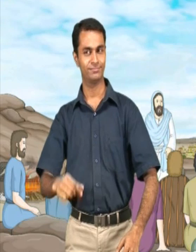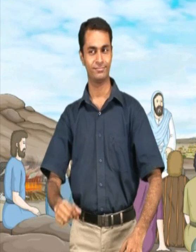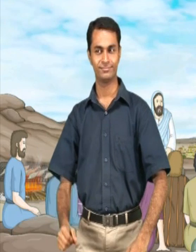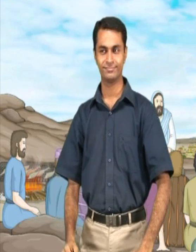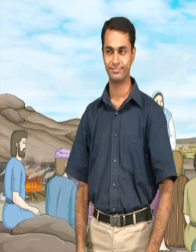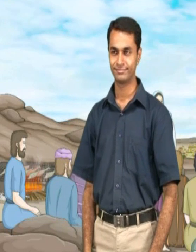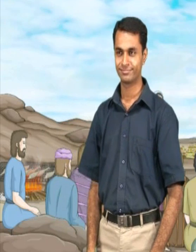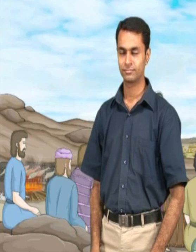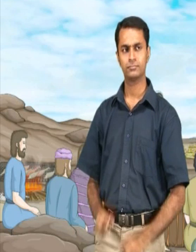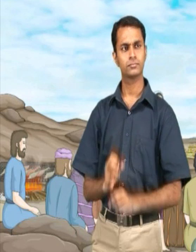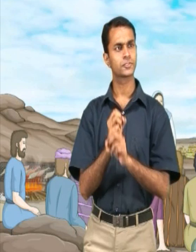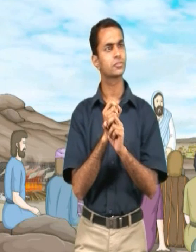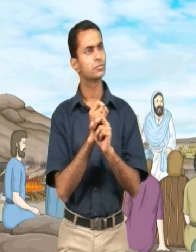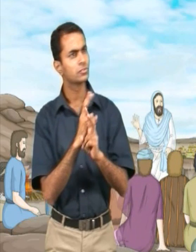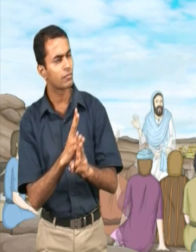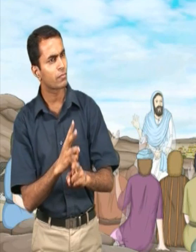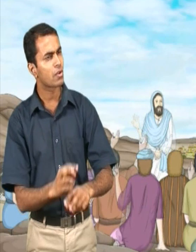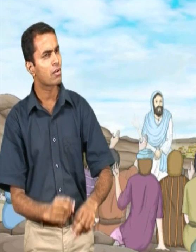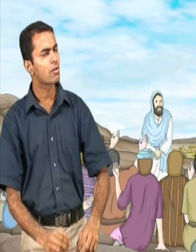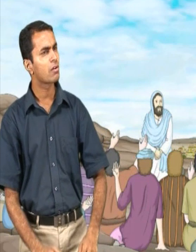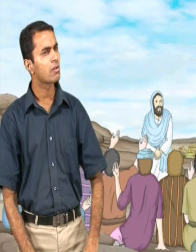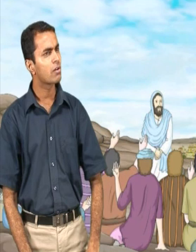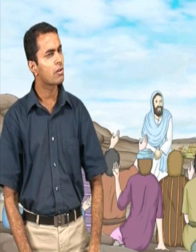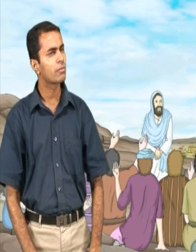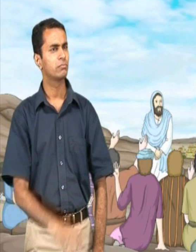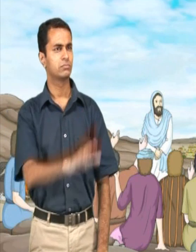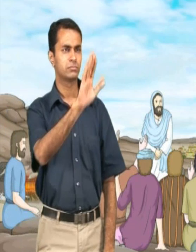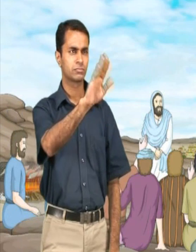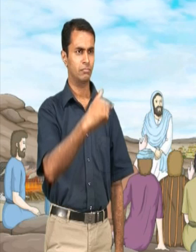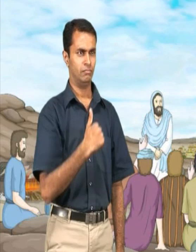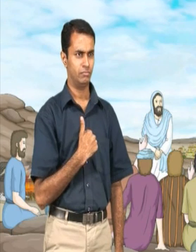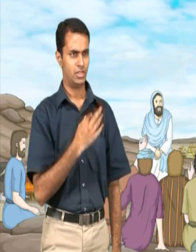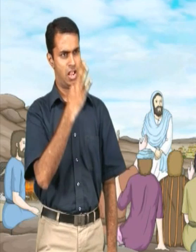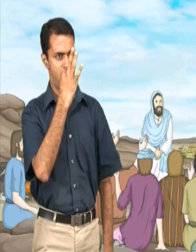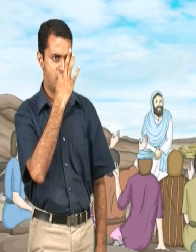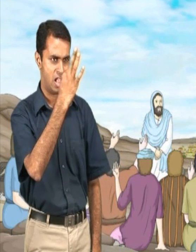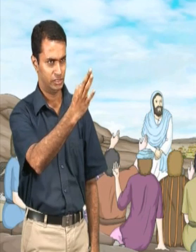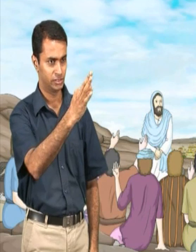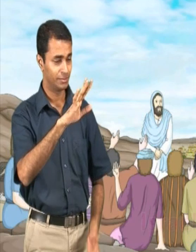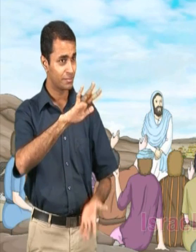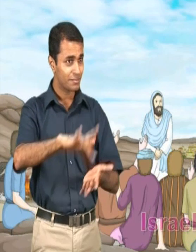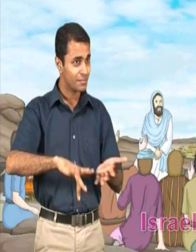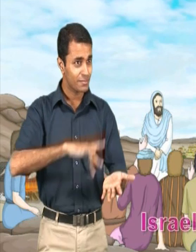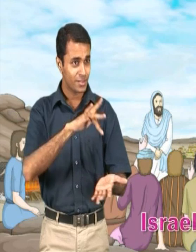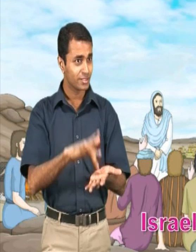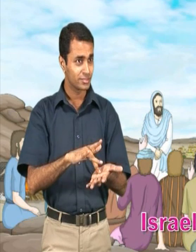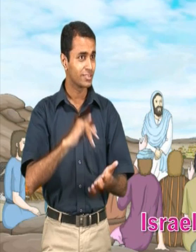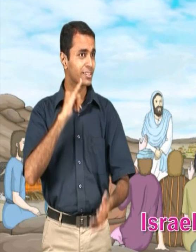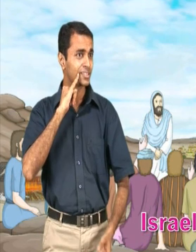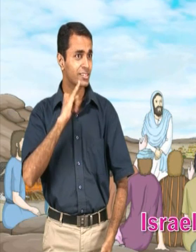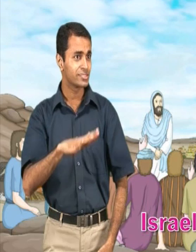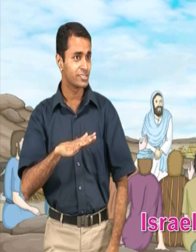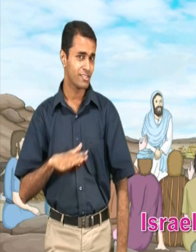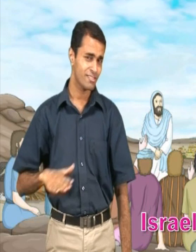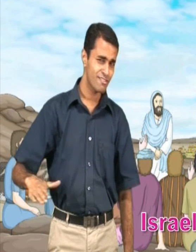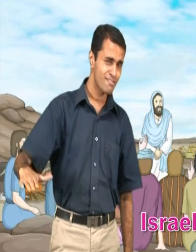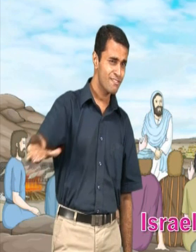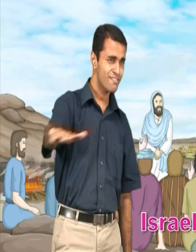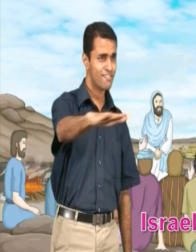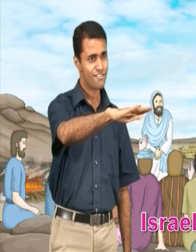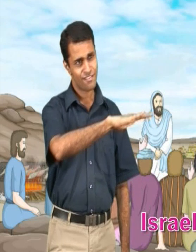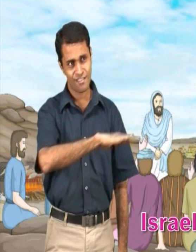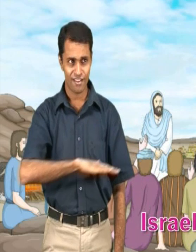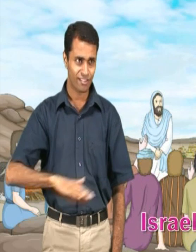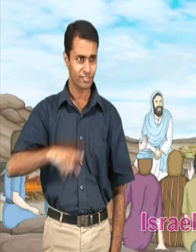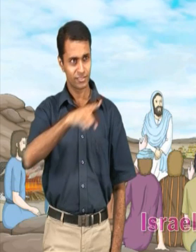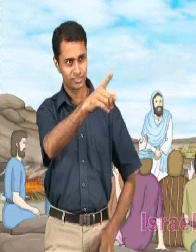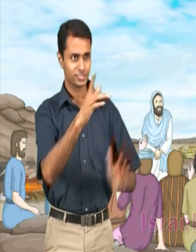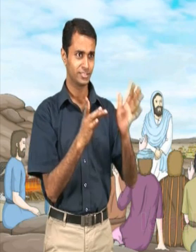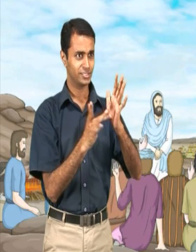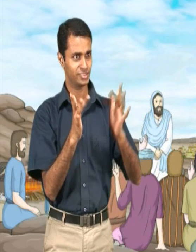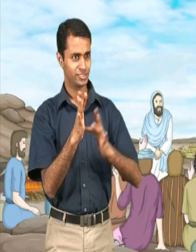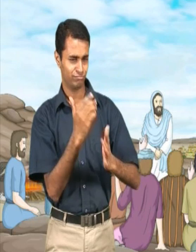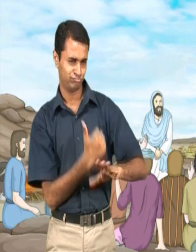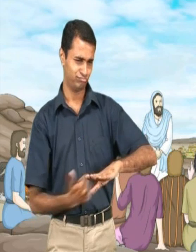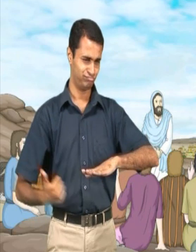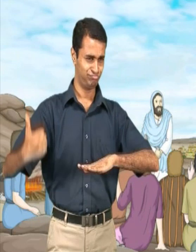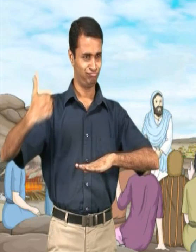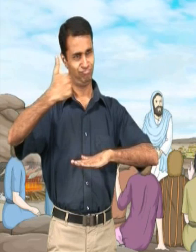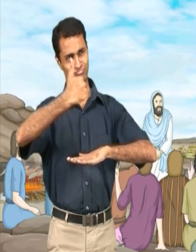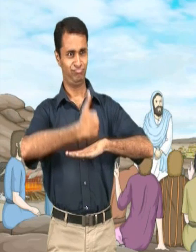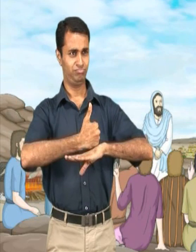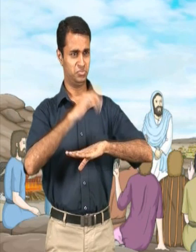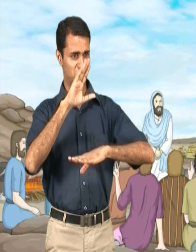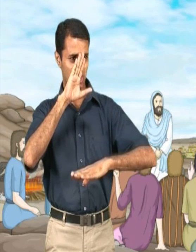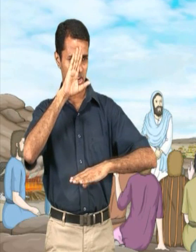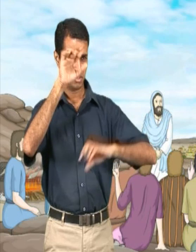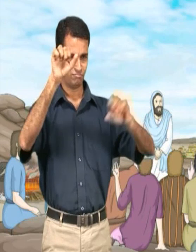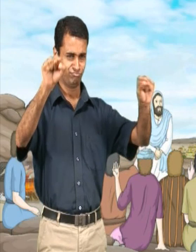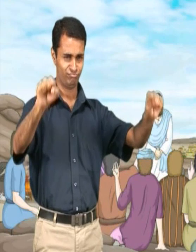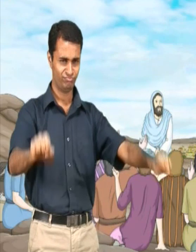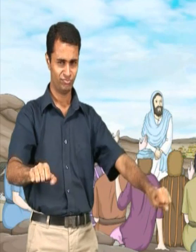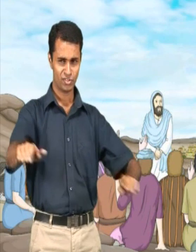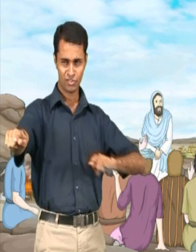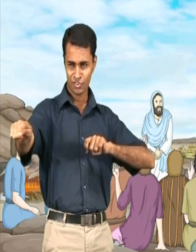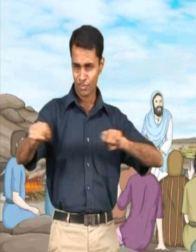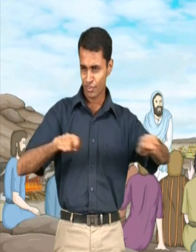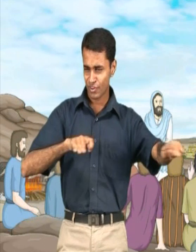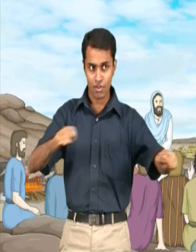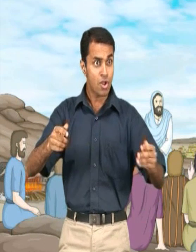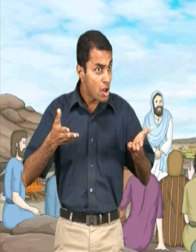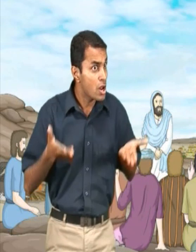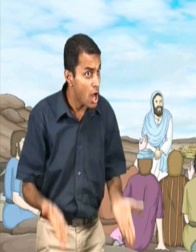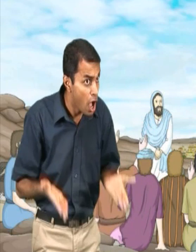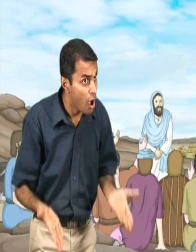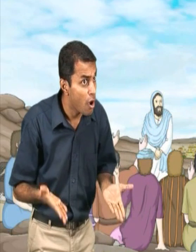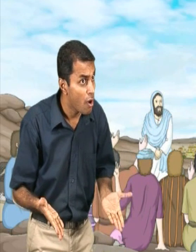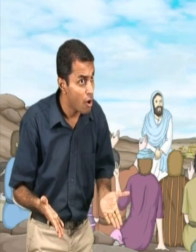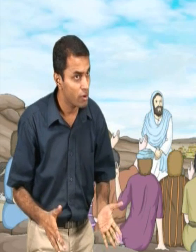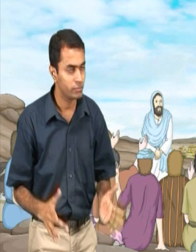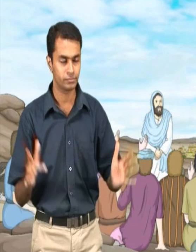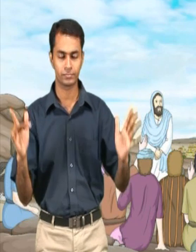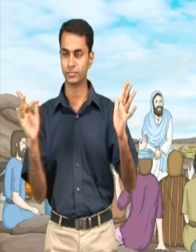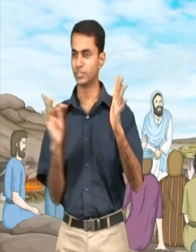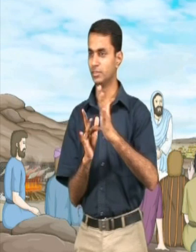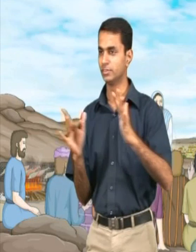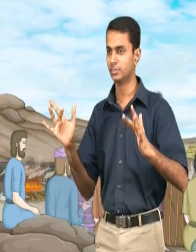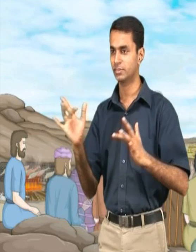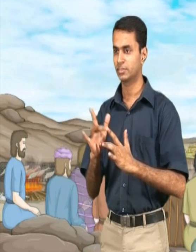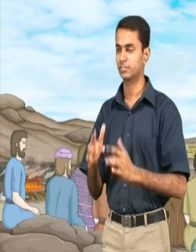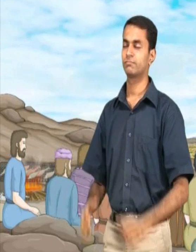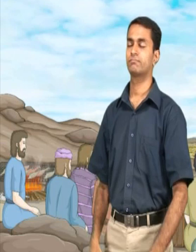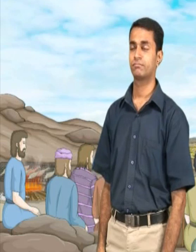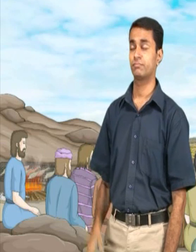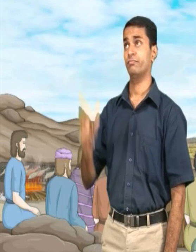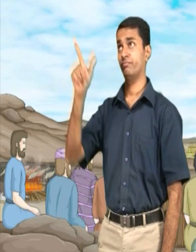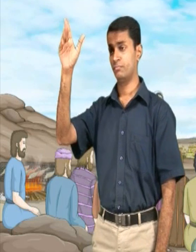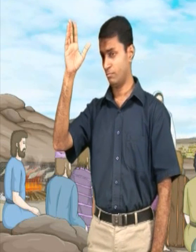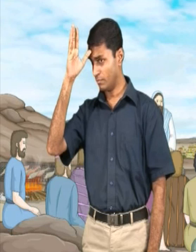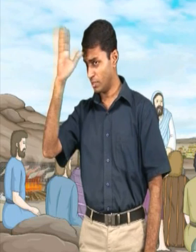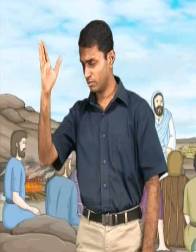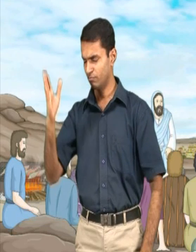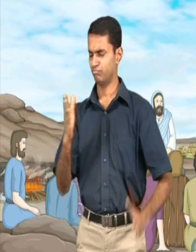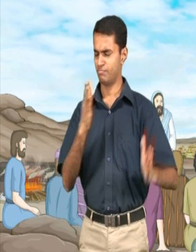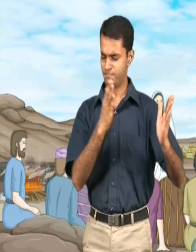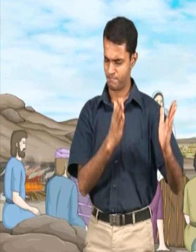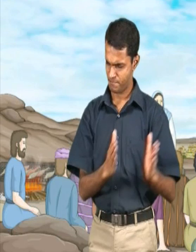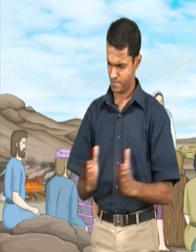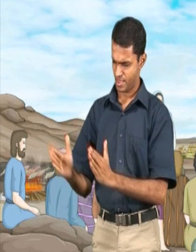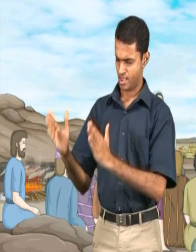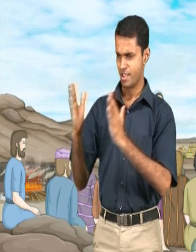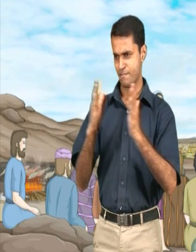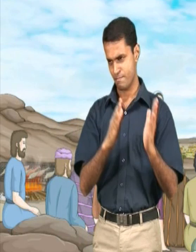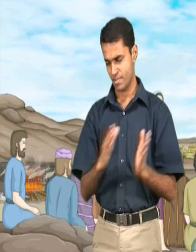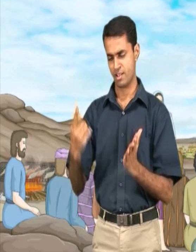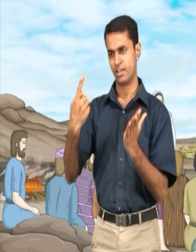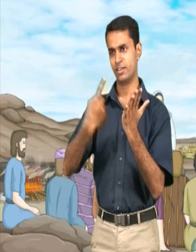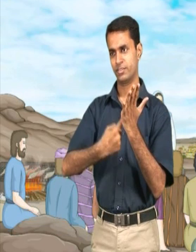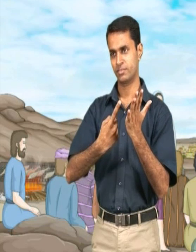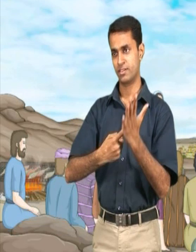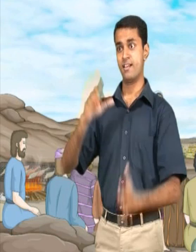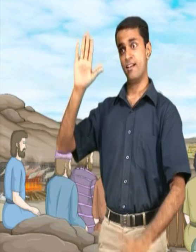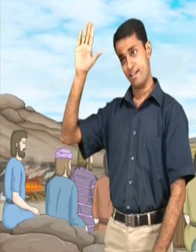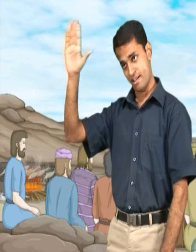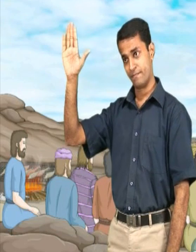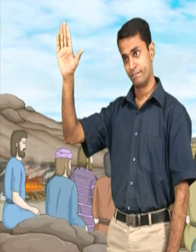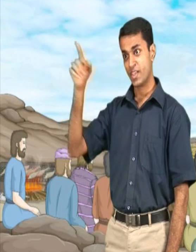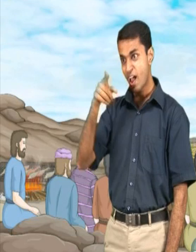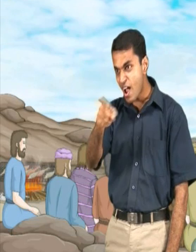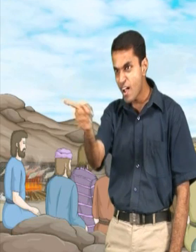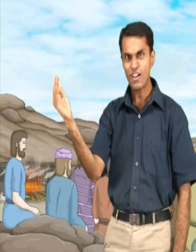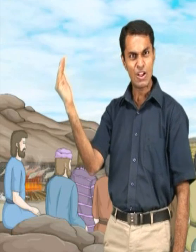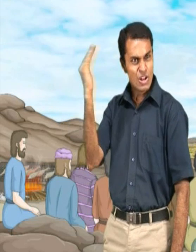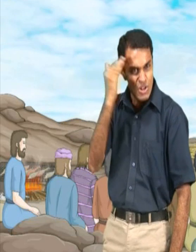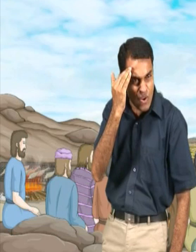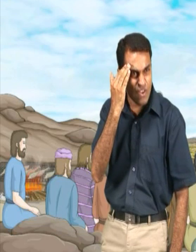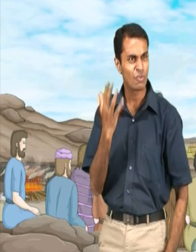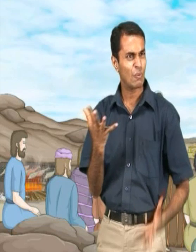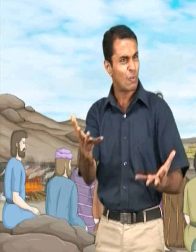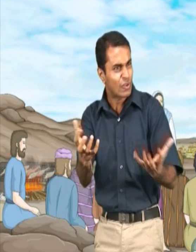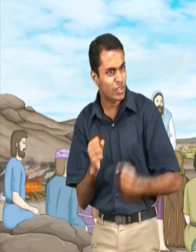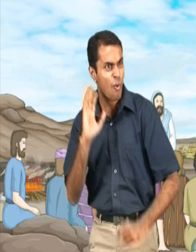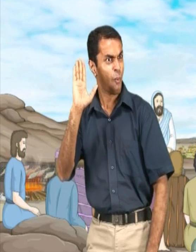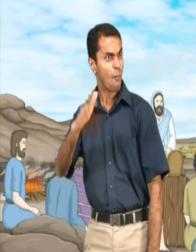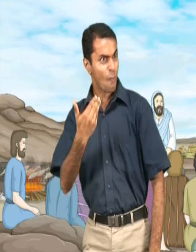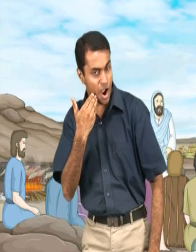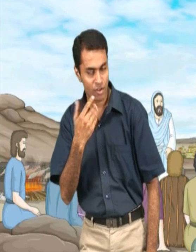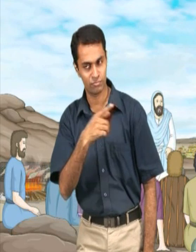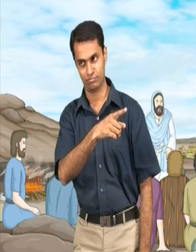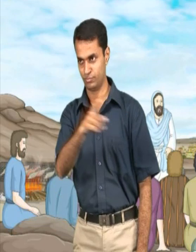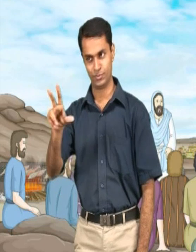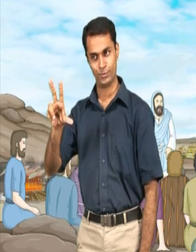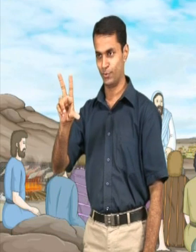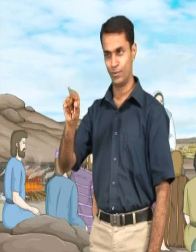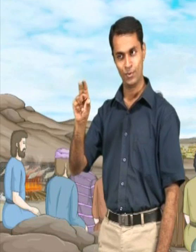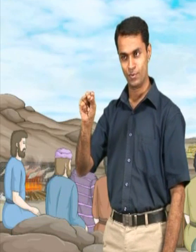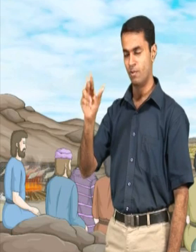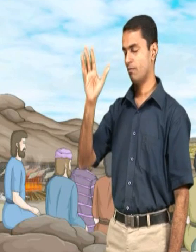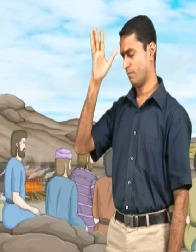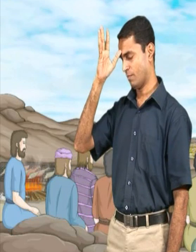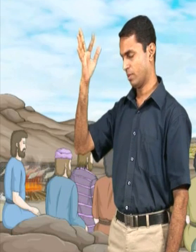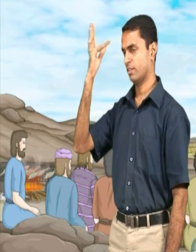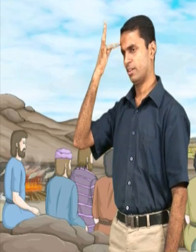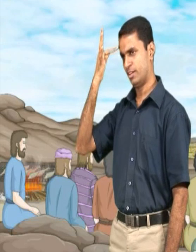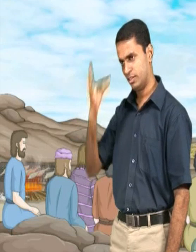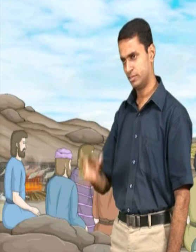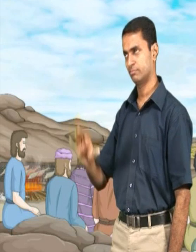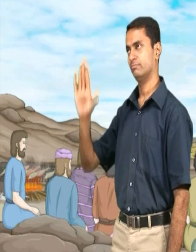So when they came together, they asked Him, “Lord, will You at this time restore the kingdom to Israel?”